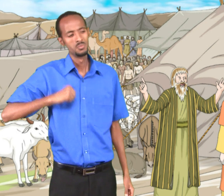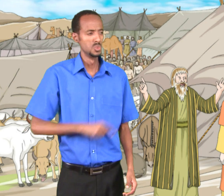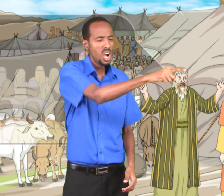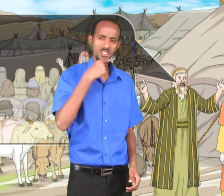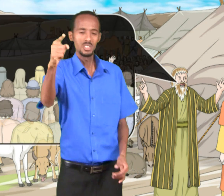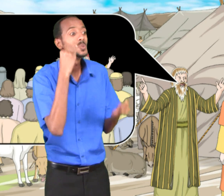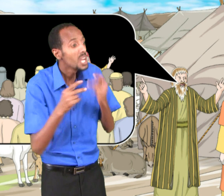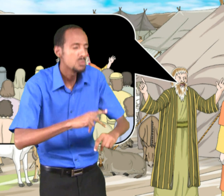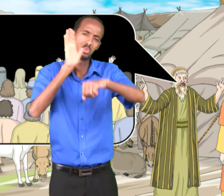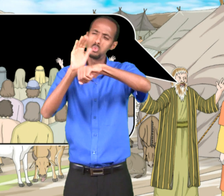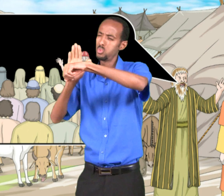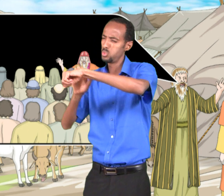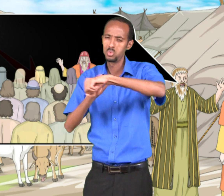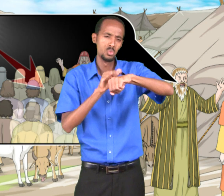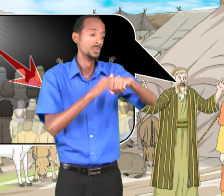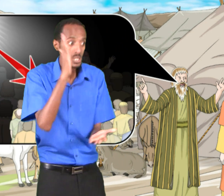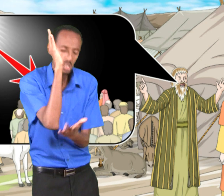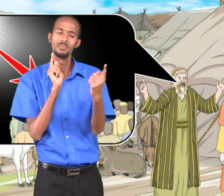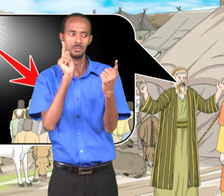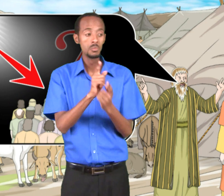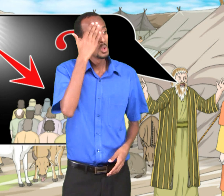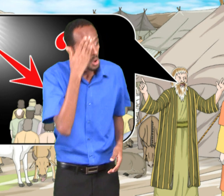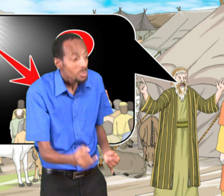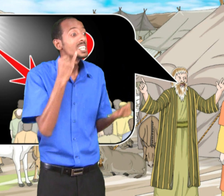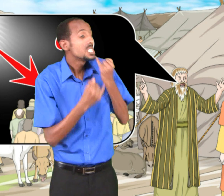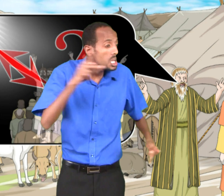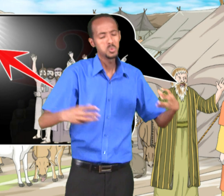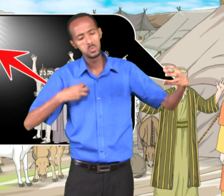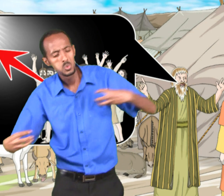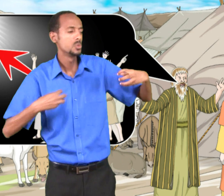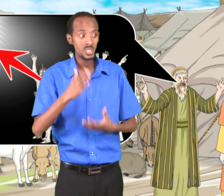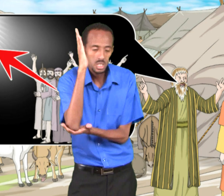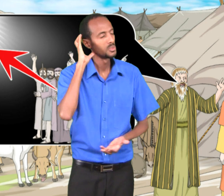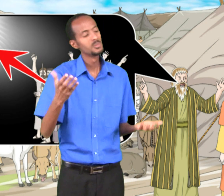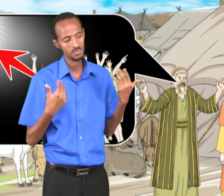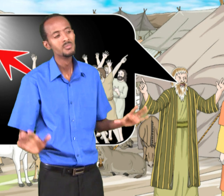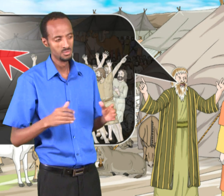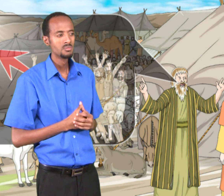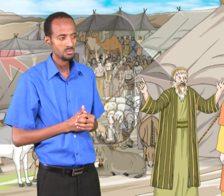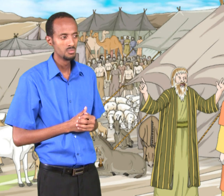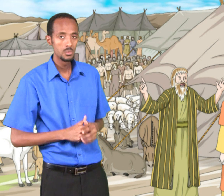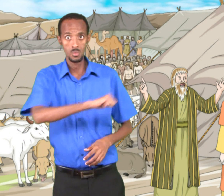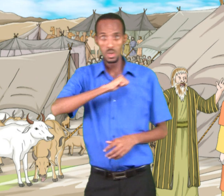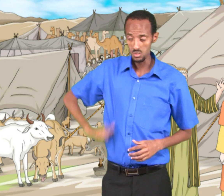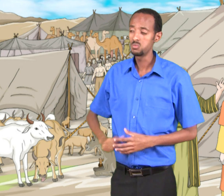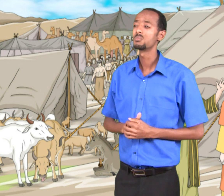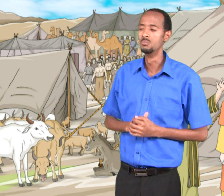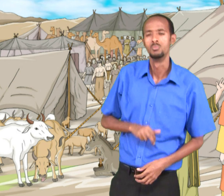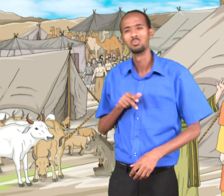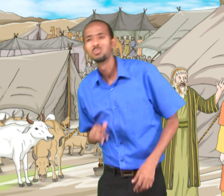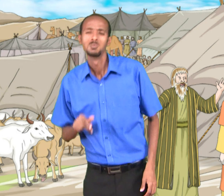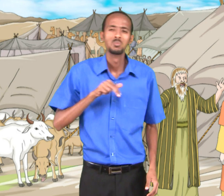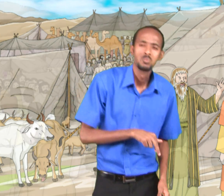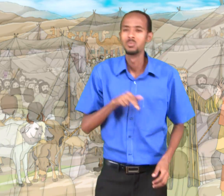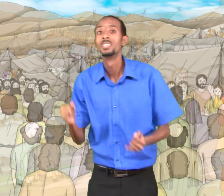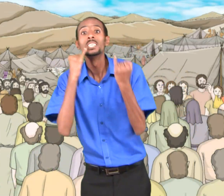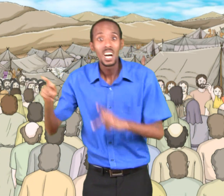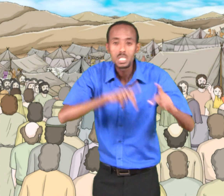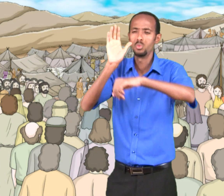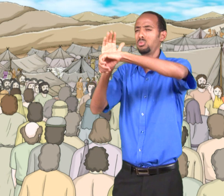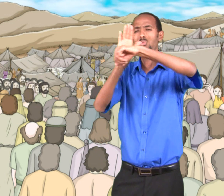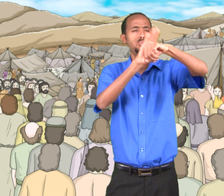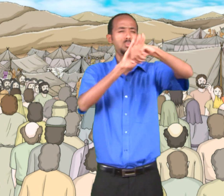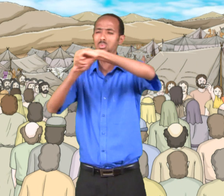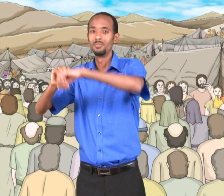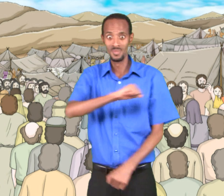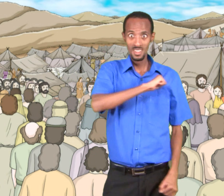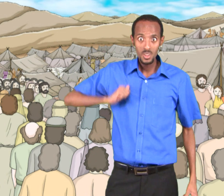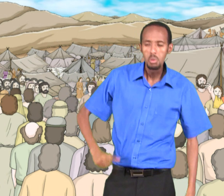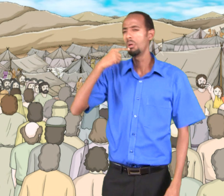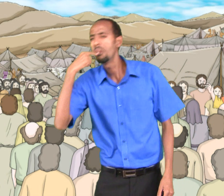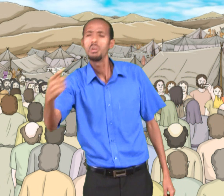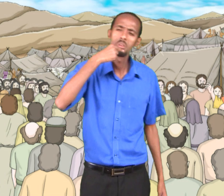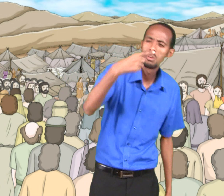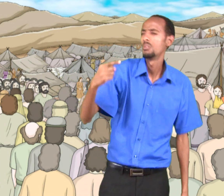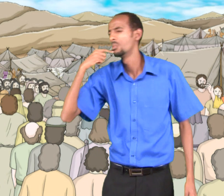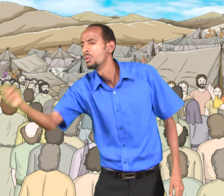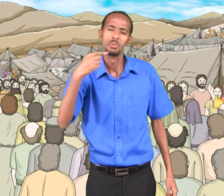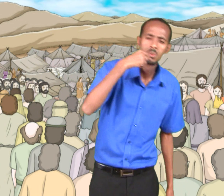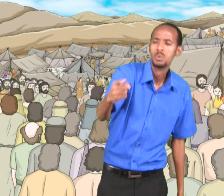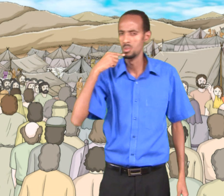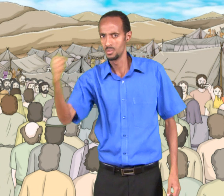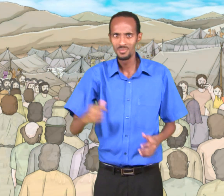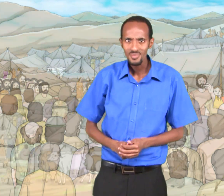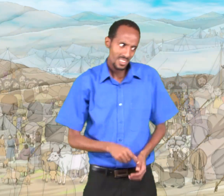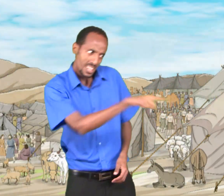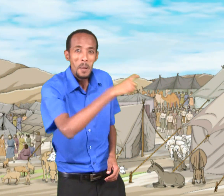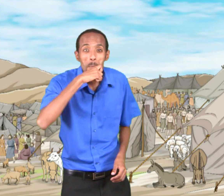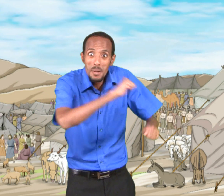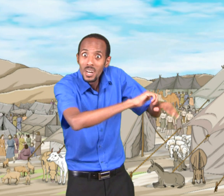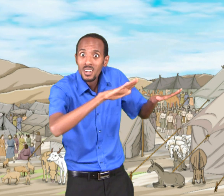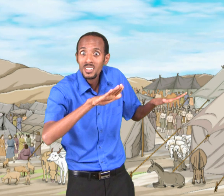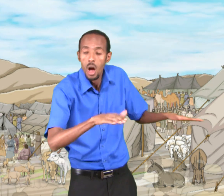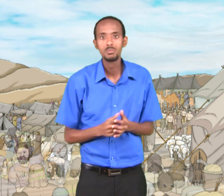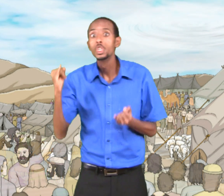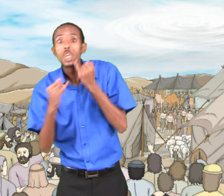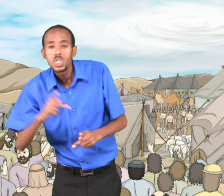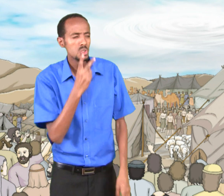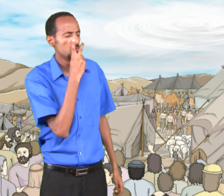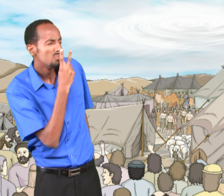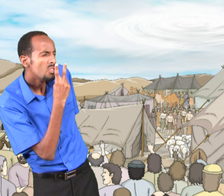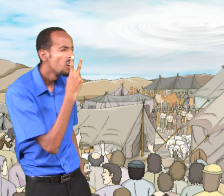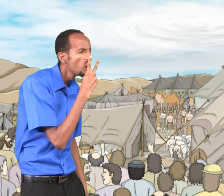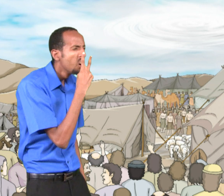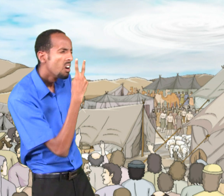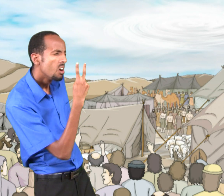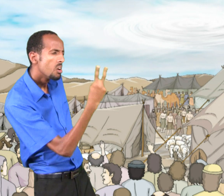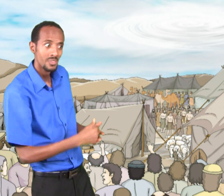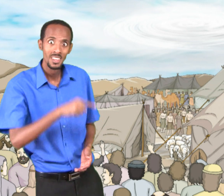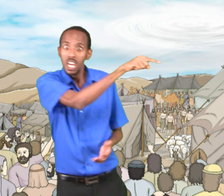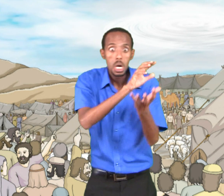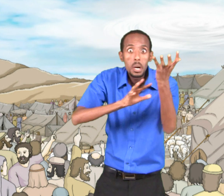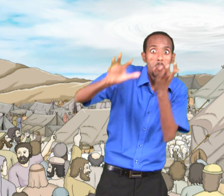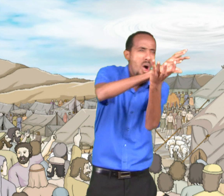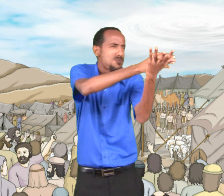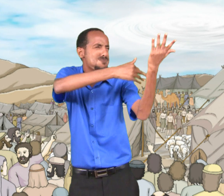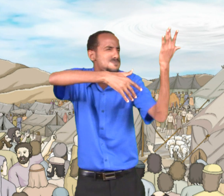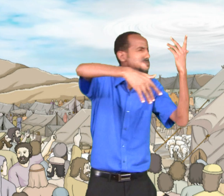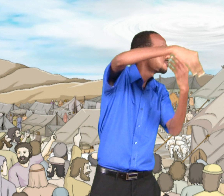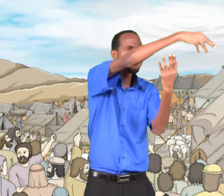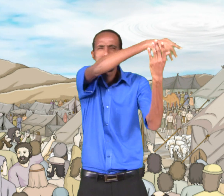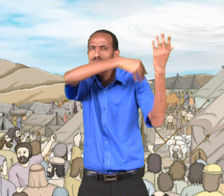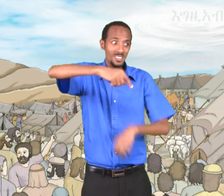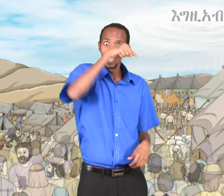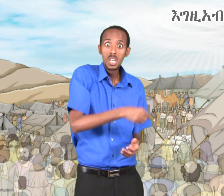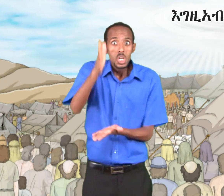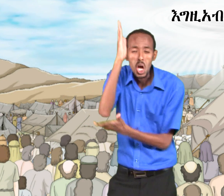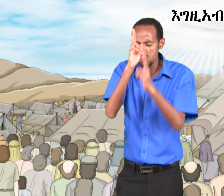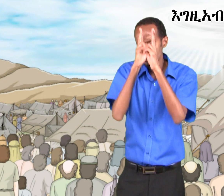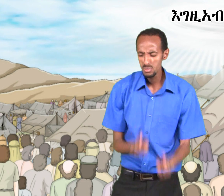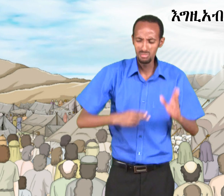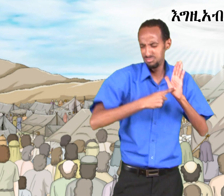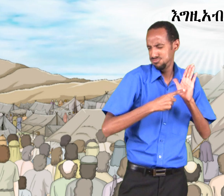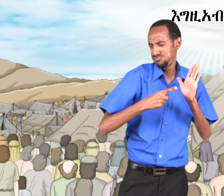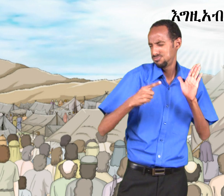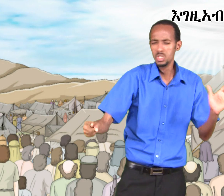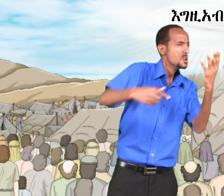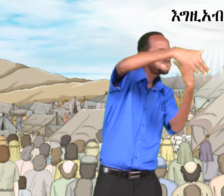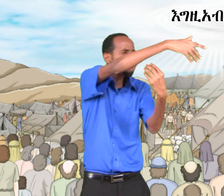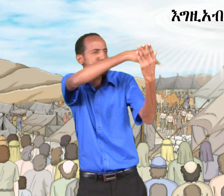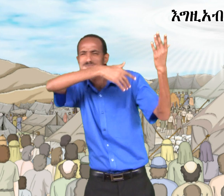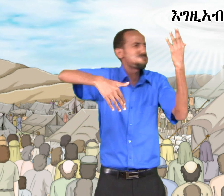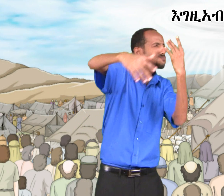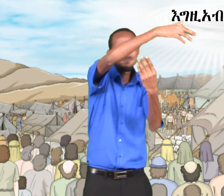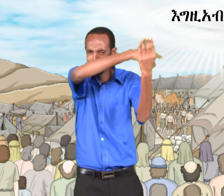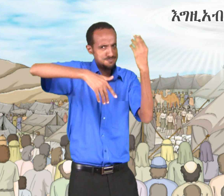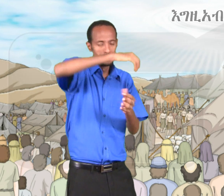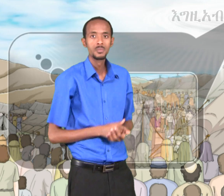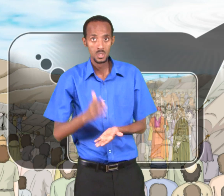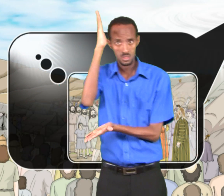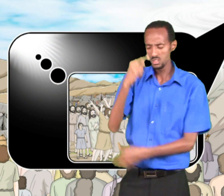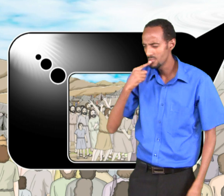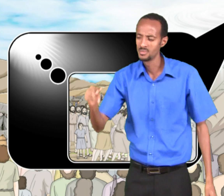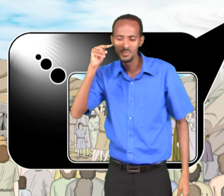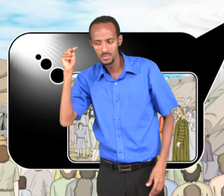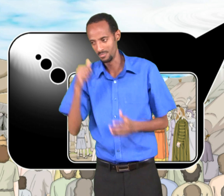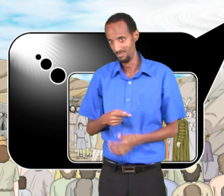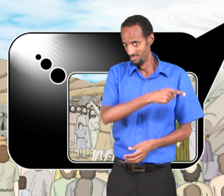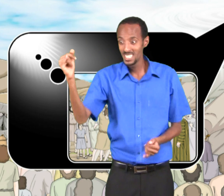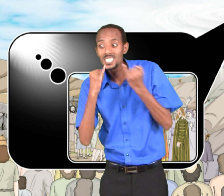Then Moses said to Aaron, “Tell the whole congregation of Israel, ‘Come before the LORD, for He has heard your grumbling.’” And as Aaron was speaking to the whole congregation of Israel, they looked toward the desert, and there in a cloud the glory of the LORD appeared.